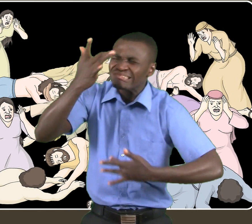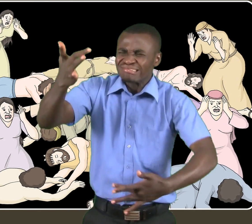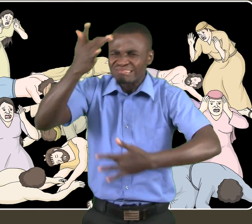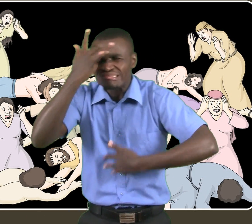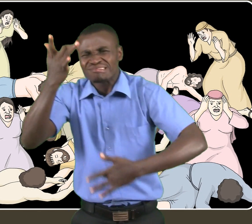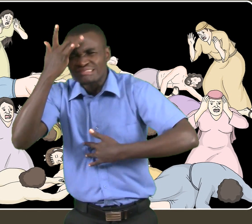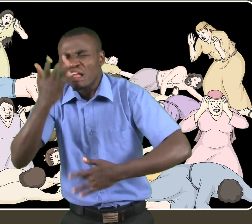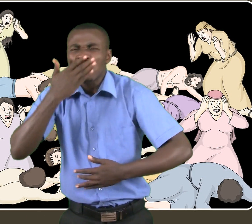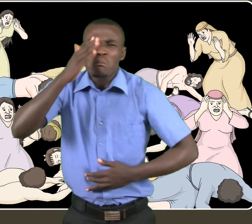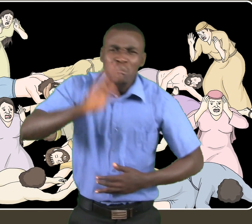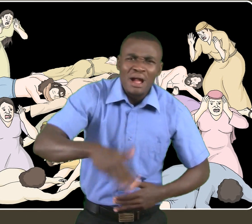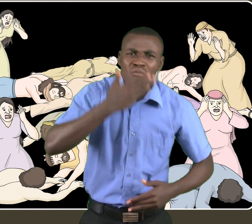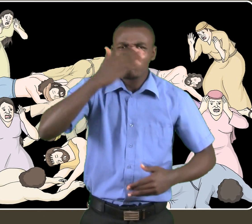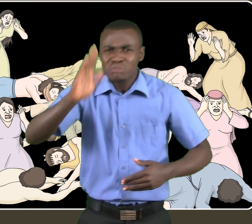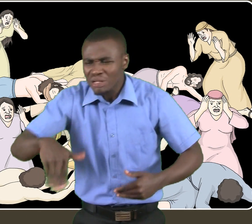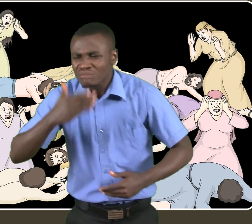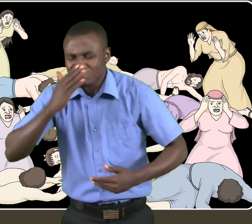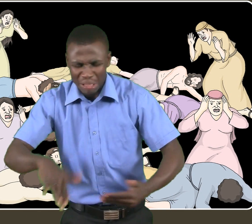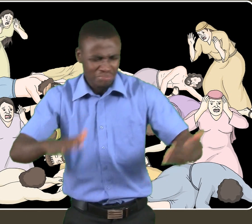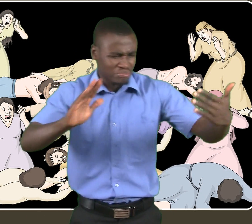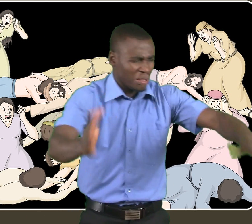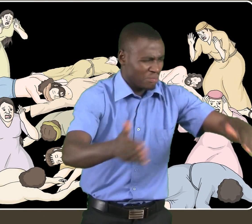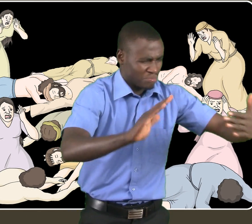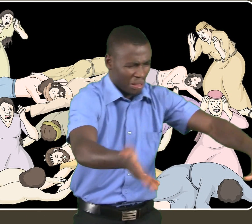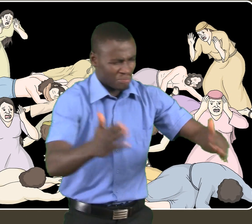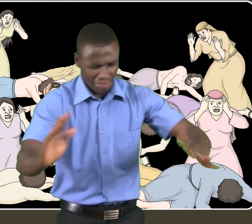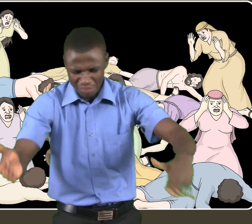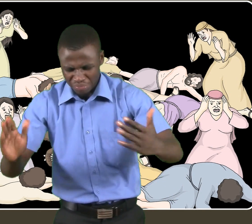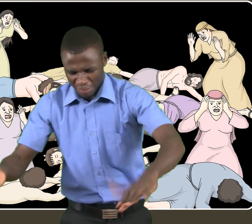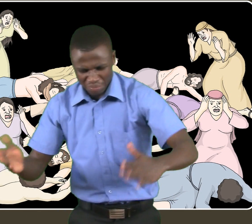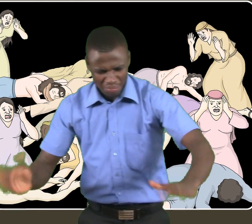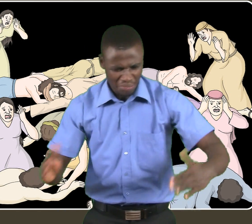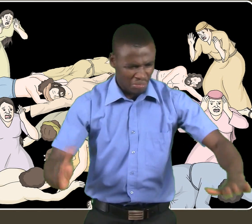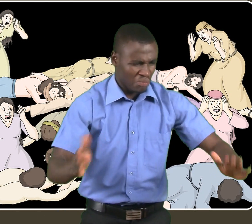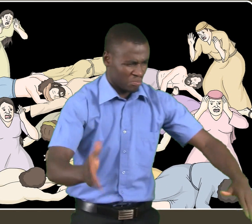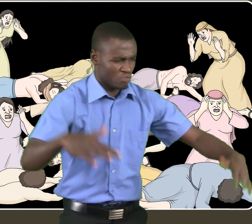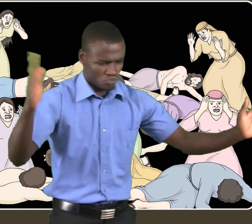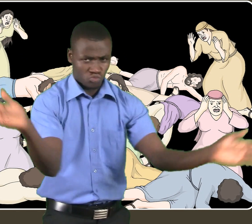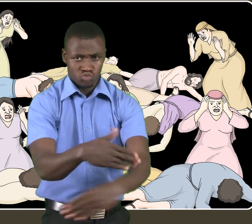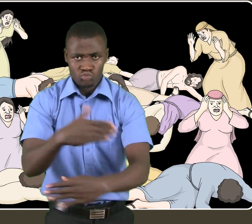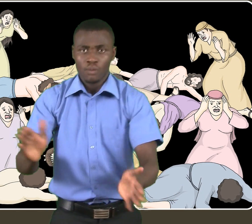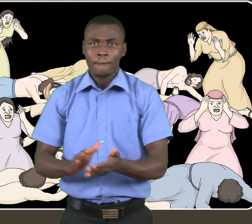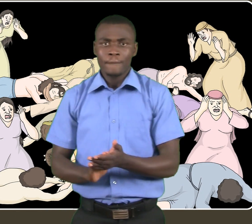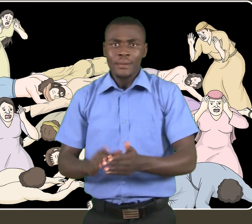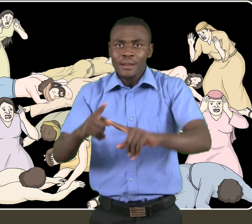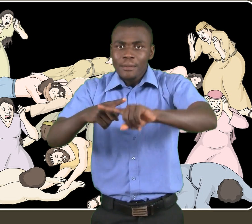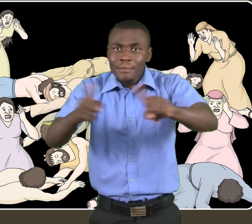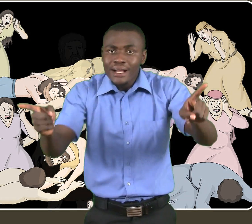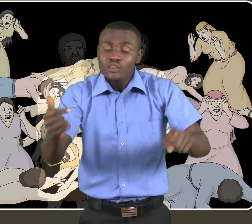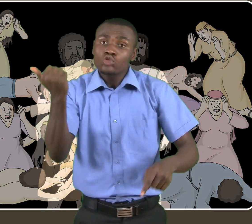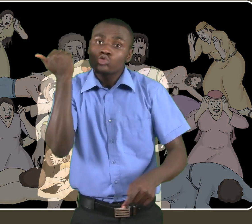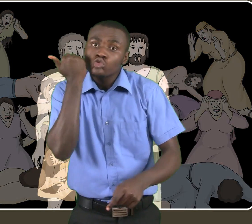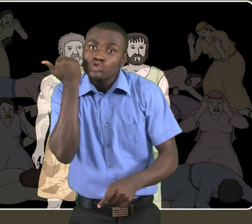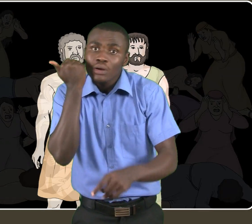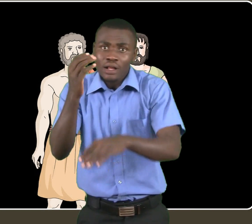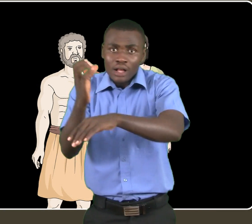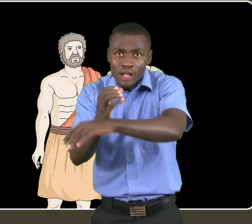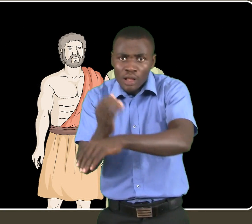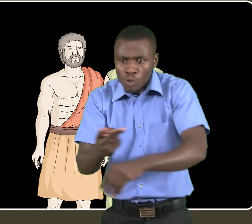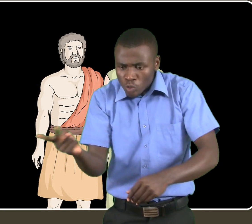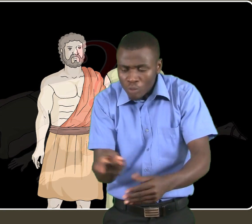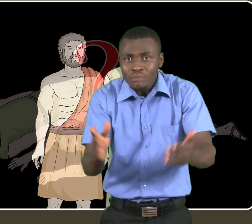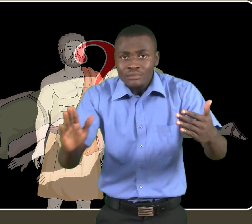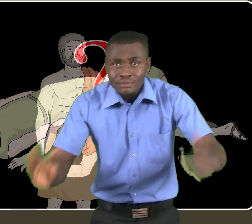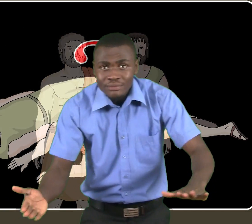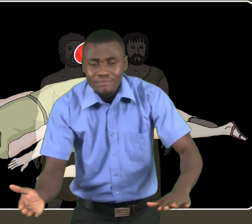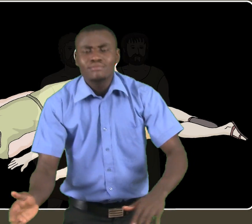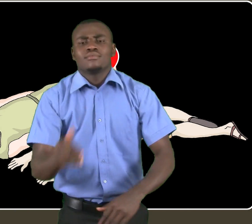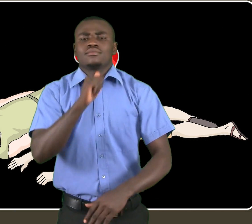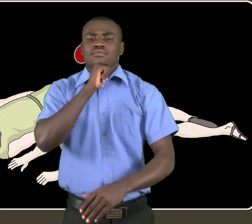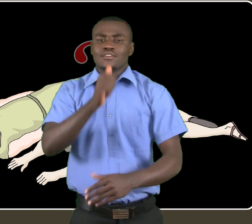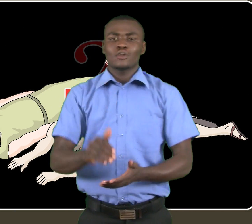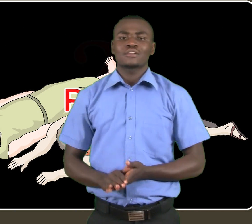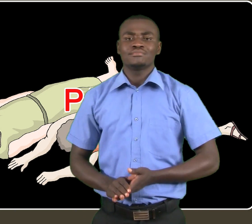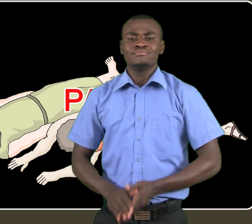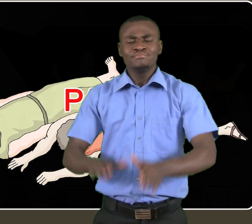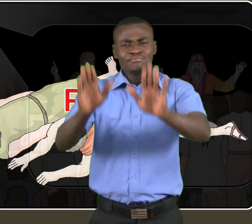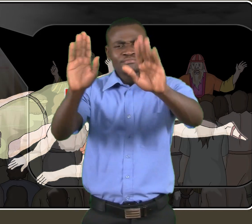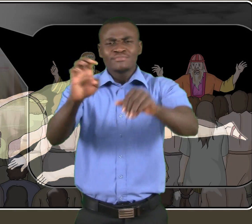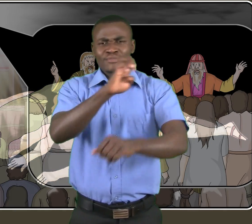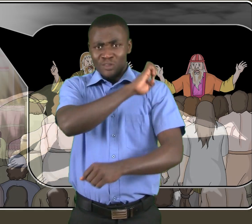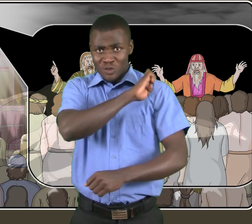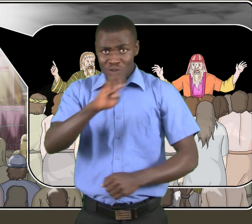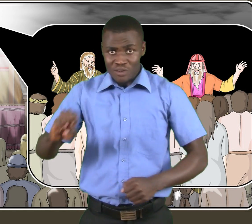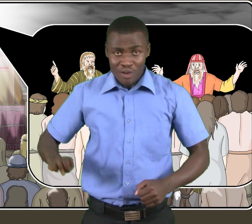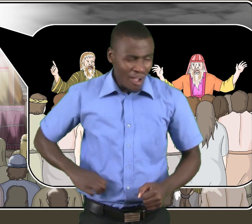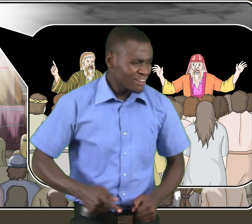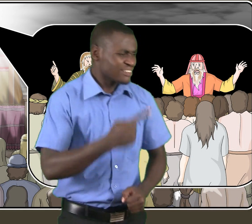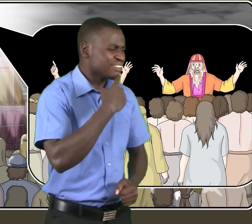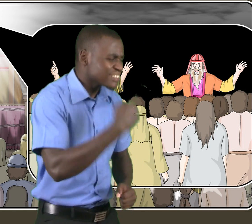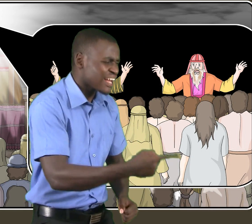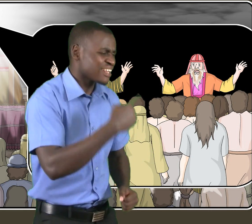Of those men who had gone to spy out the land, only Joshua son of Nun and Caleb son of Jephunneh remained alive.